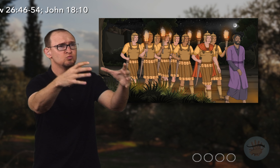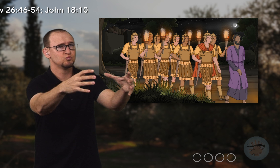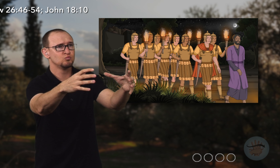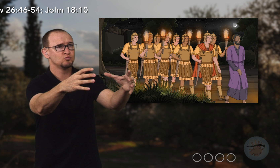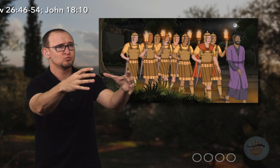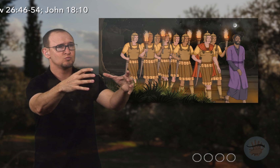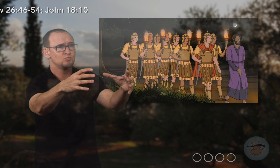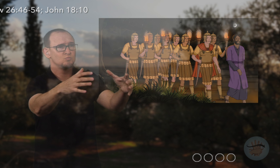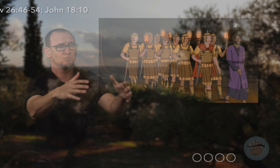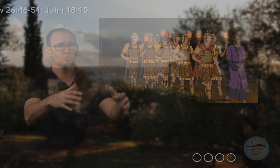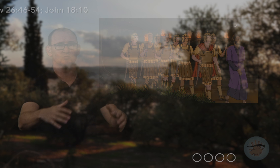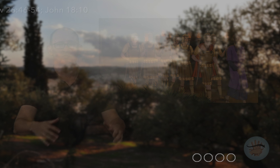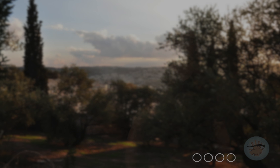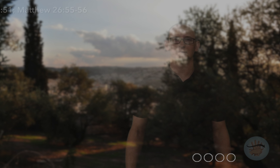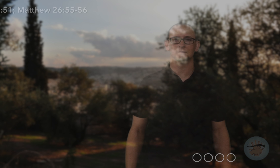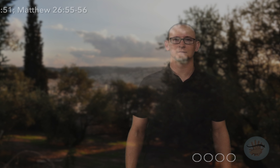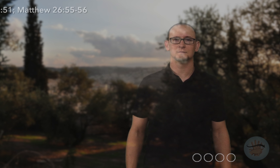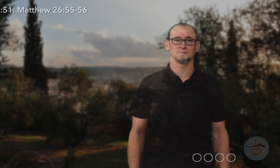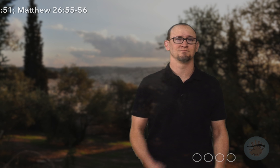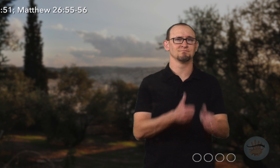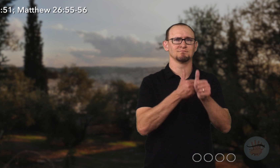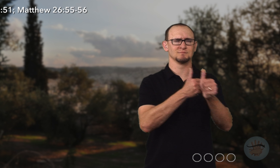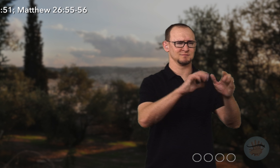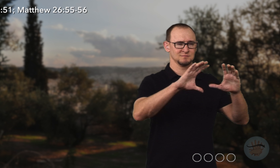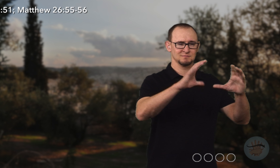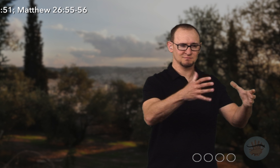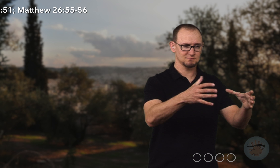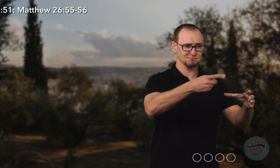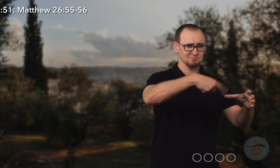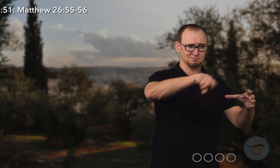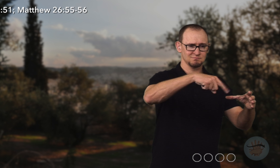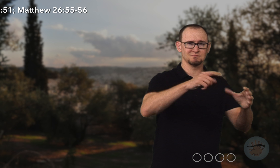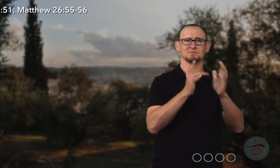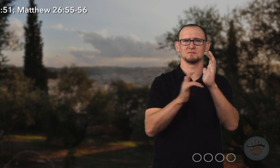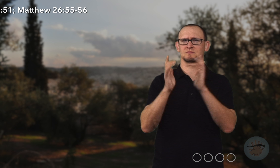At that time Jesus said to the crowd, “Have you come out with swords and clubs to arrest Me as you would an outlaw? Every day I sat teaching in the temple courts, and you did not arrest Me. But this has all happened so that the writings of the prophets would be fulfilled.” Then all the disciples deserted Him and fled.